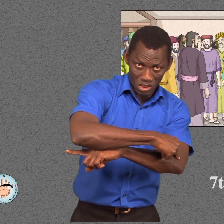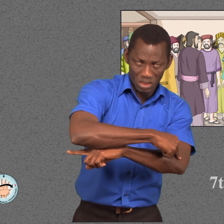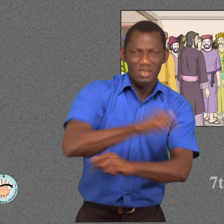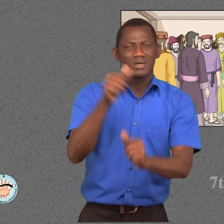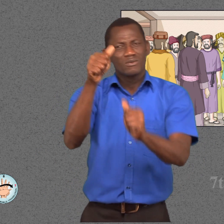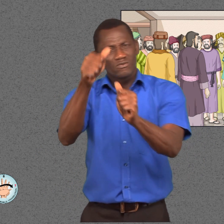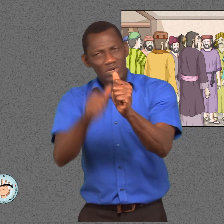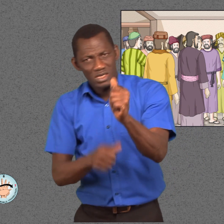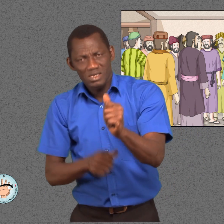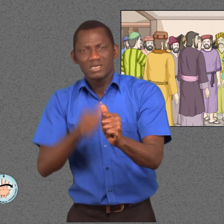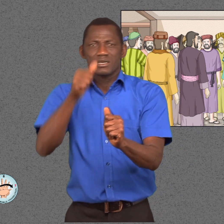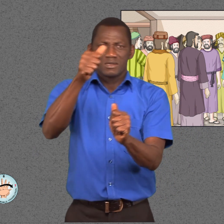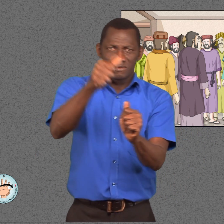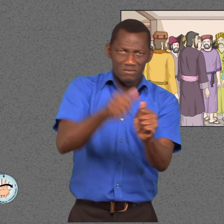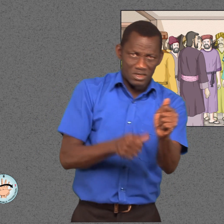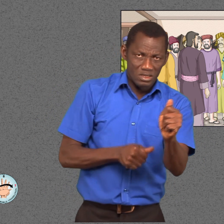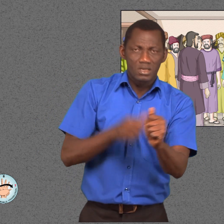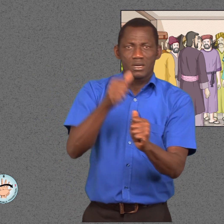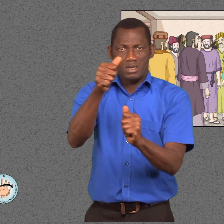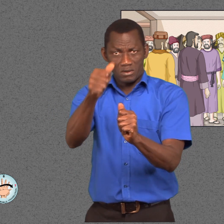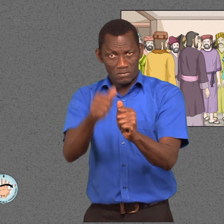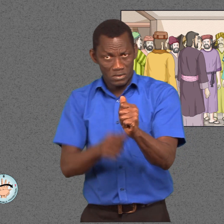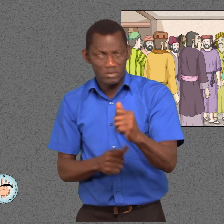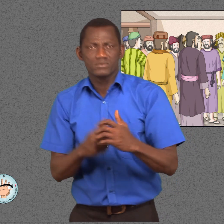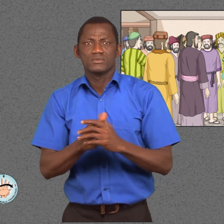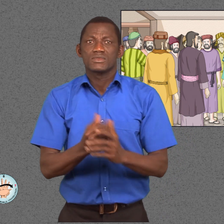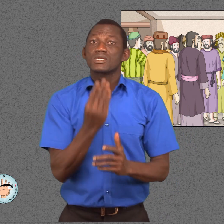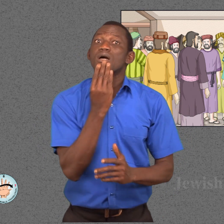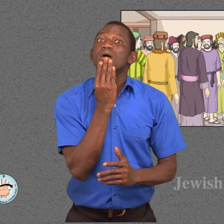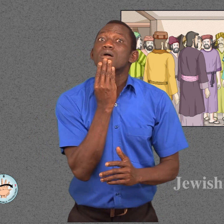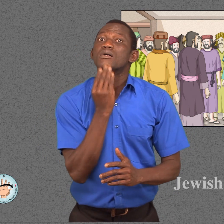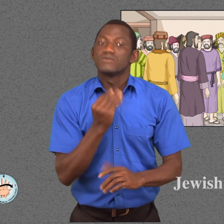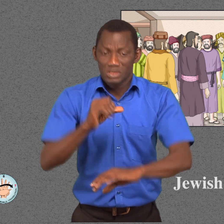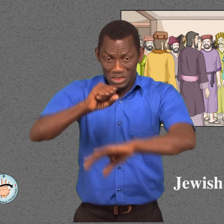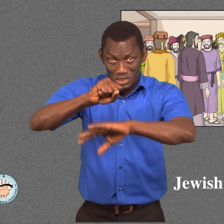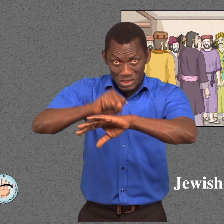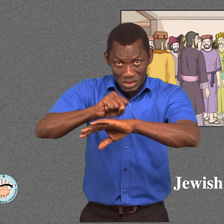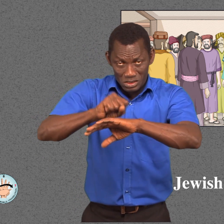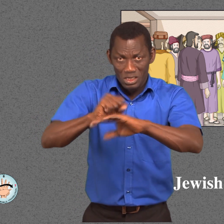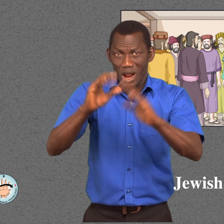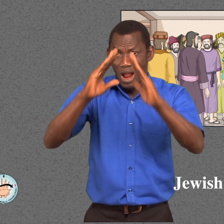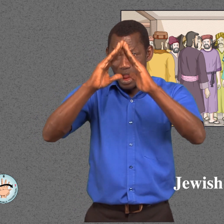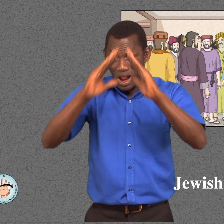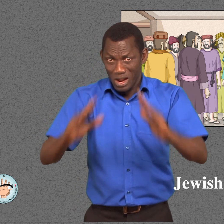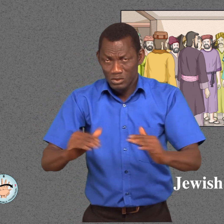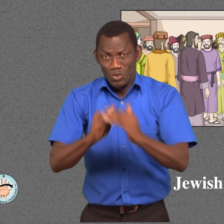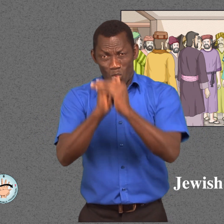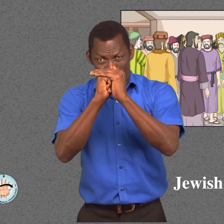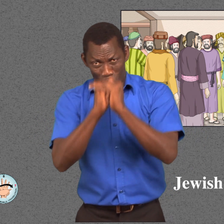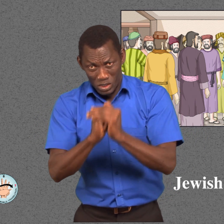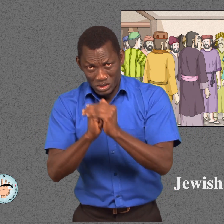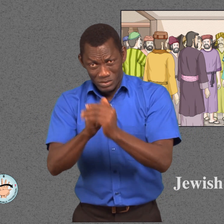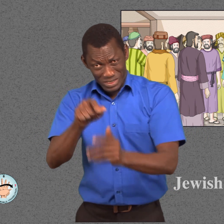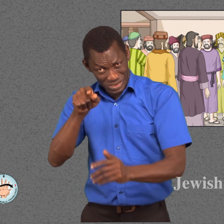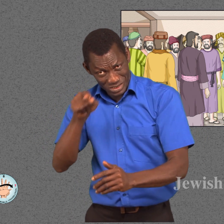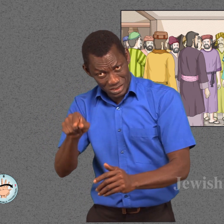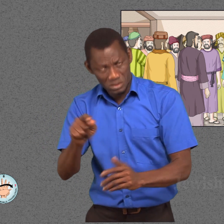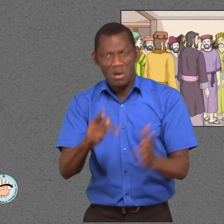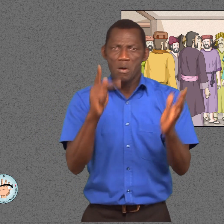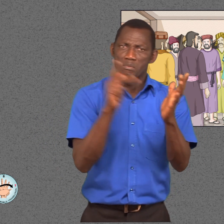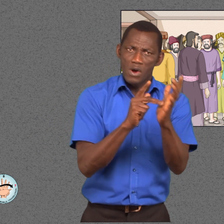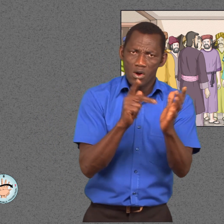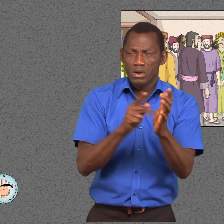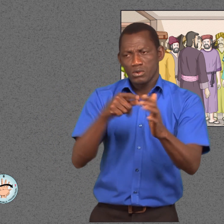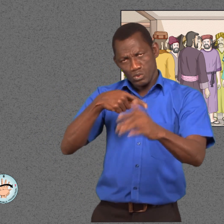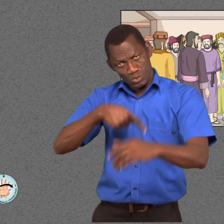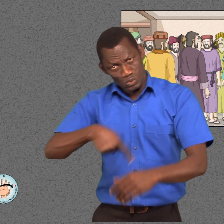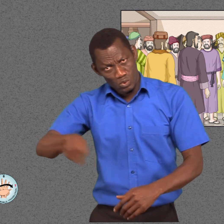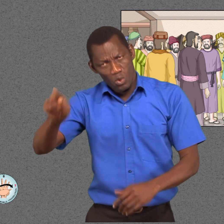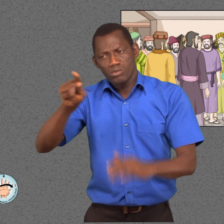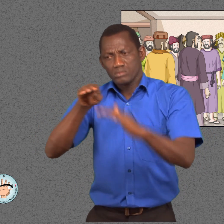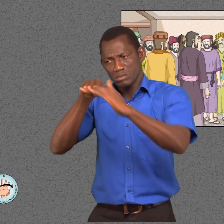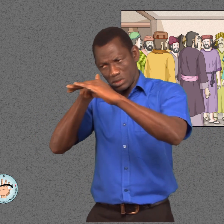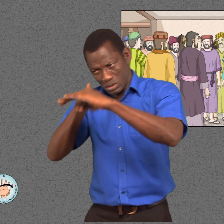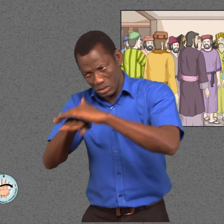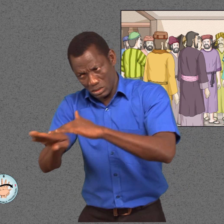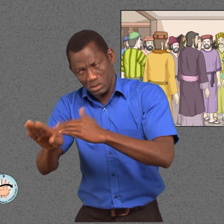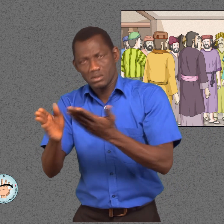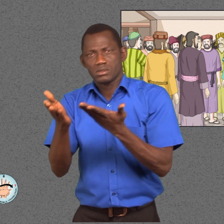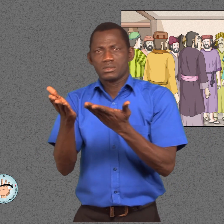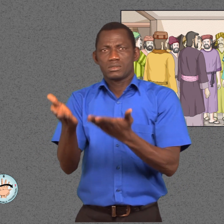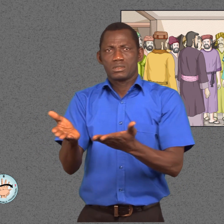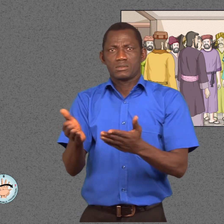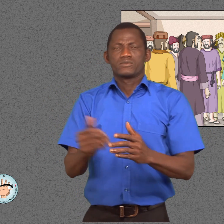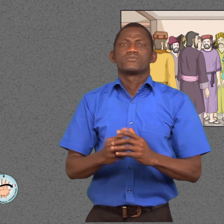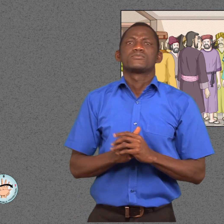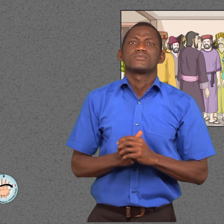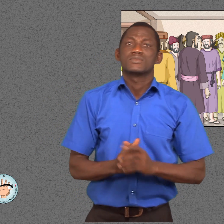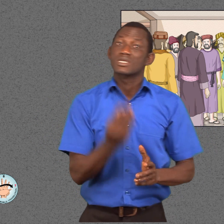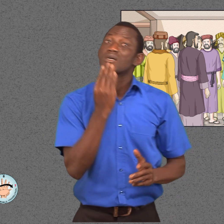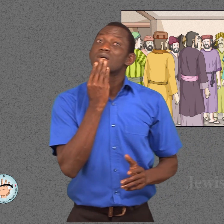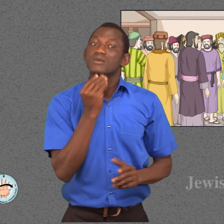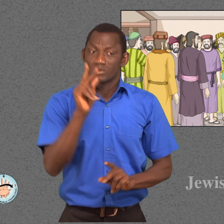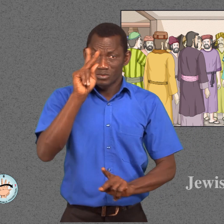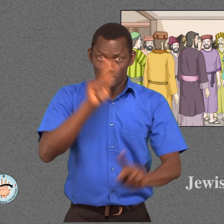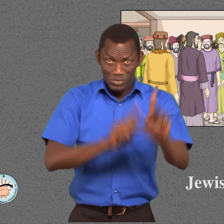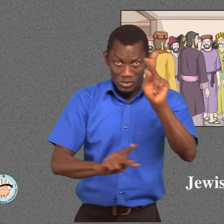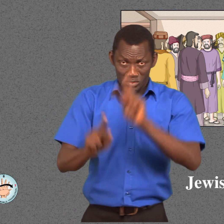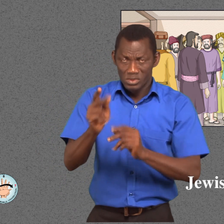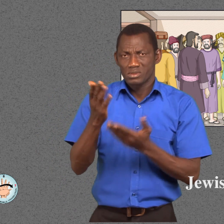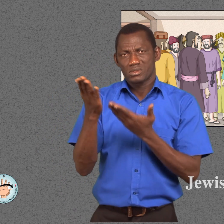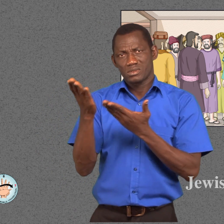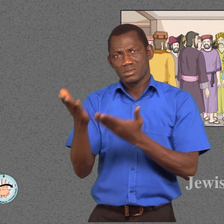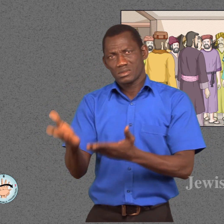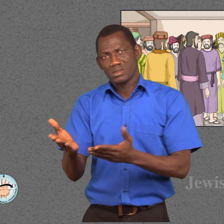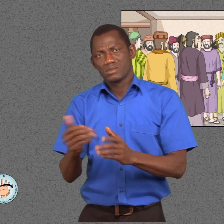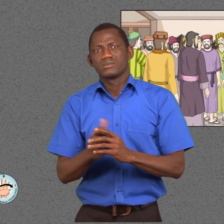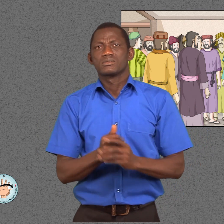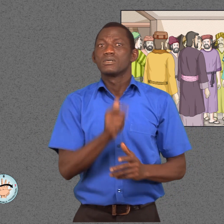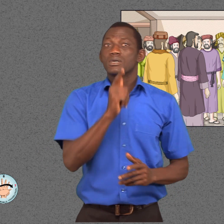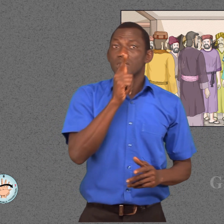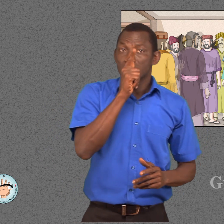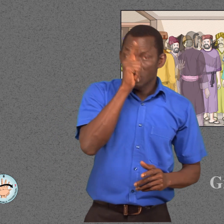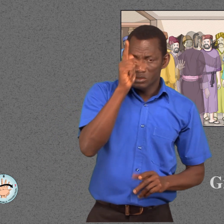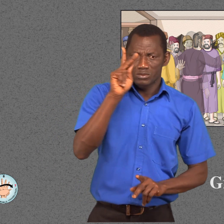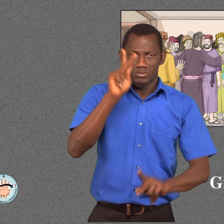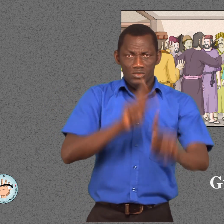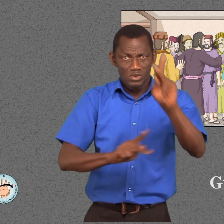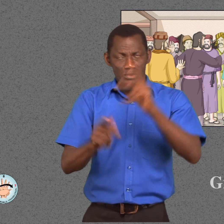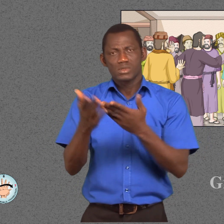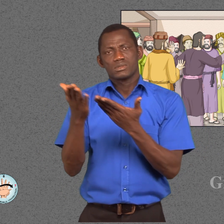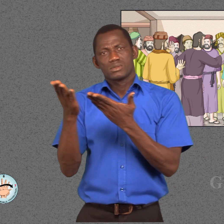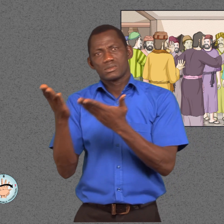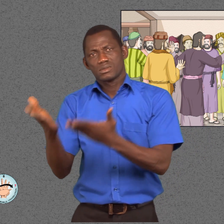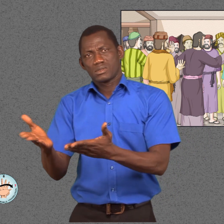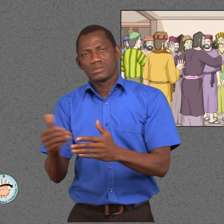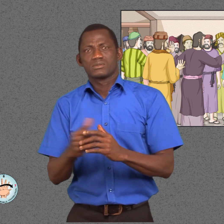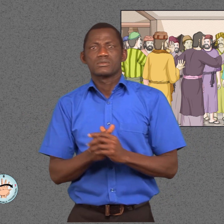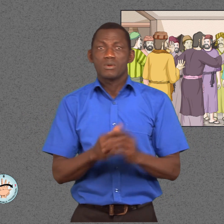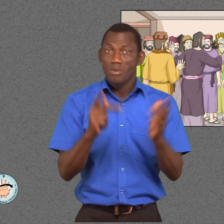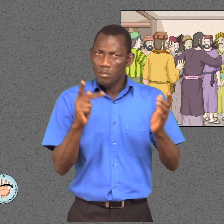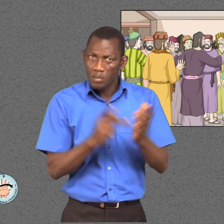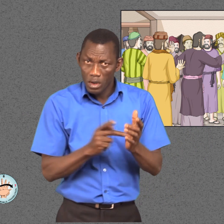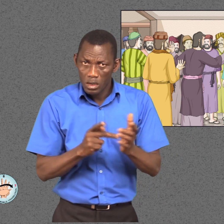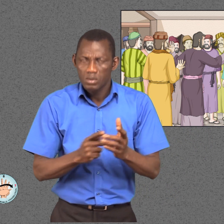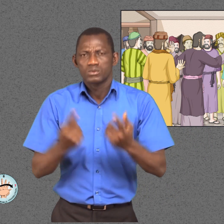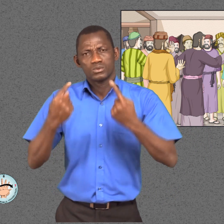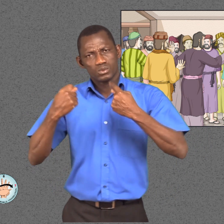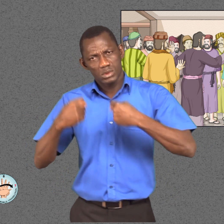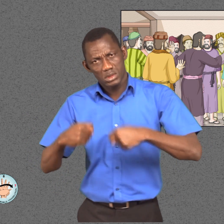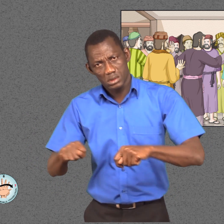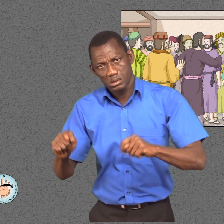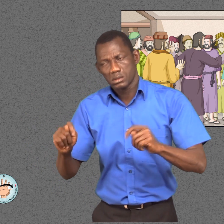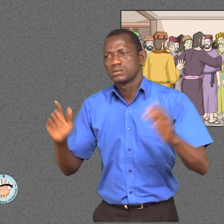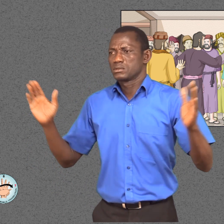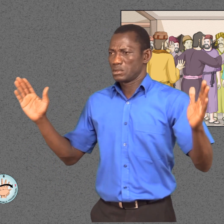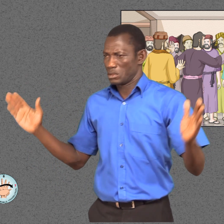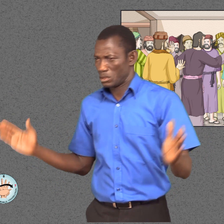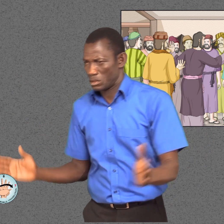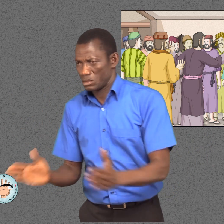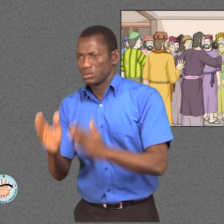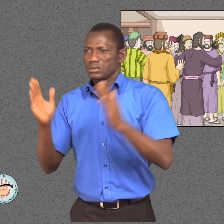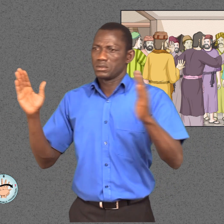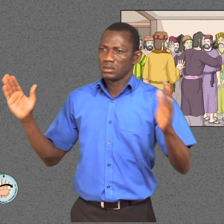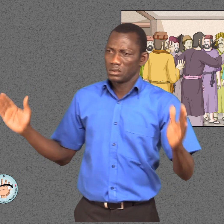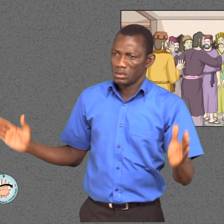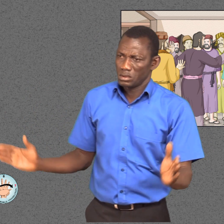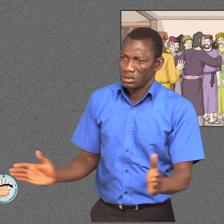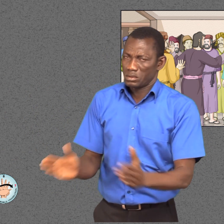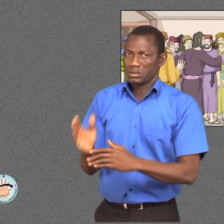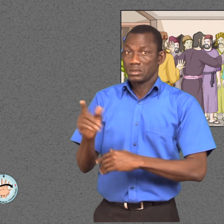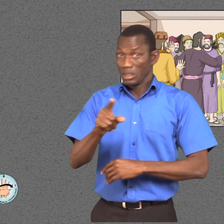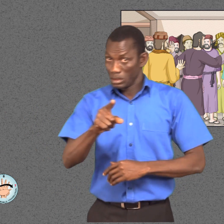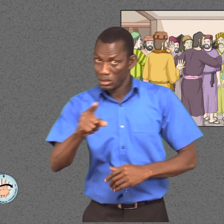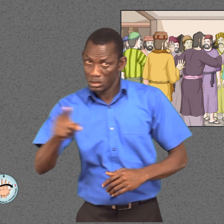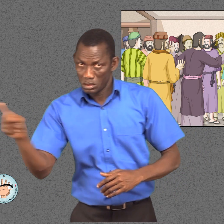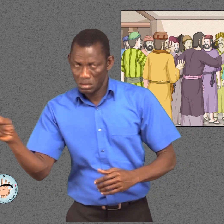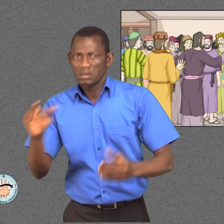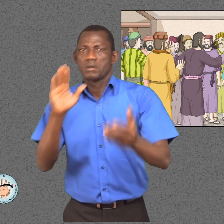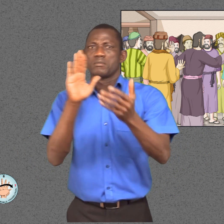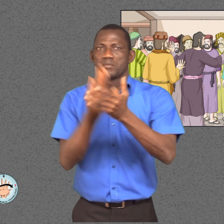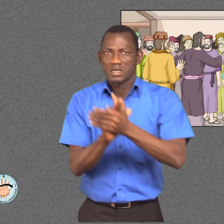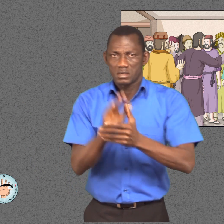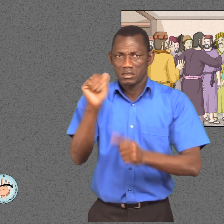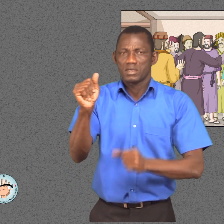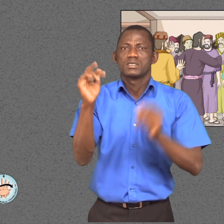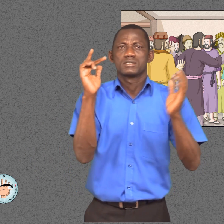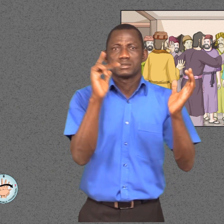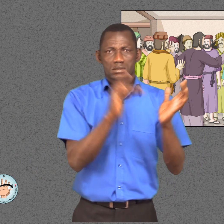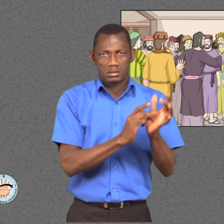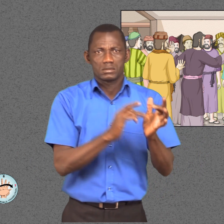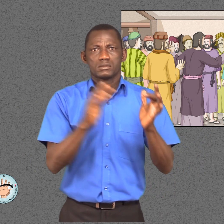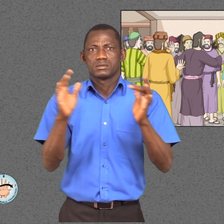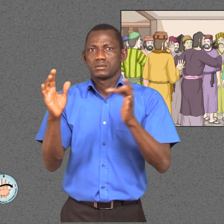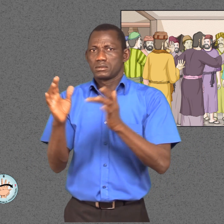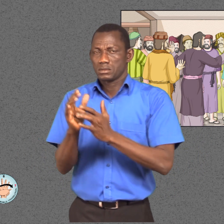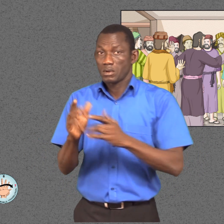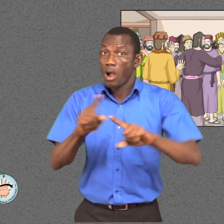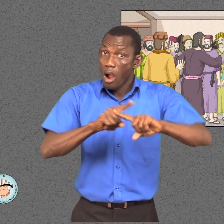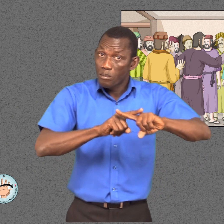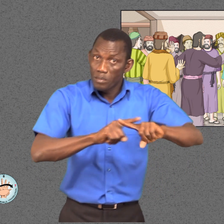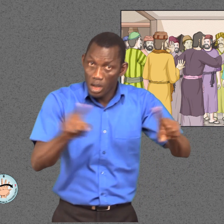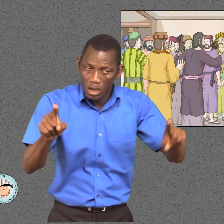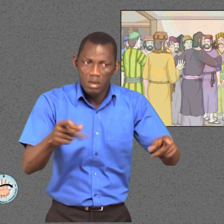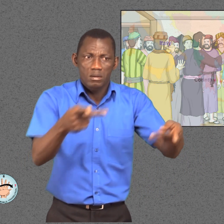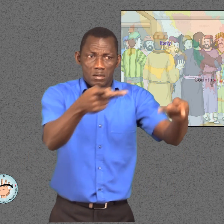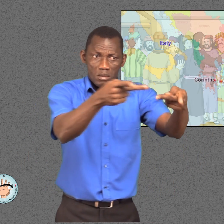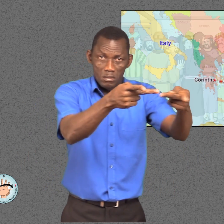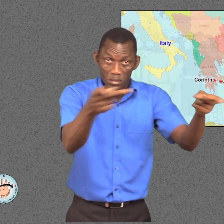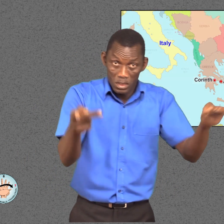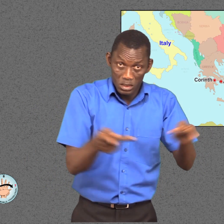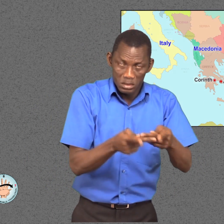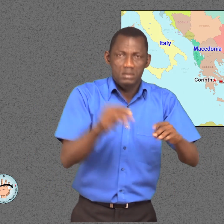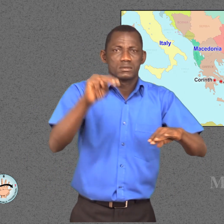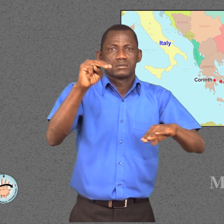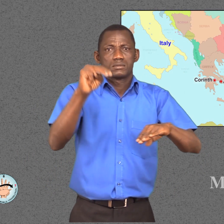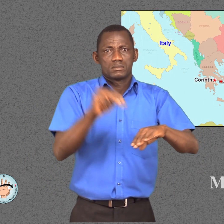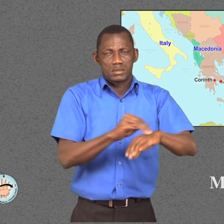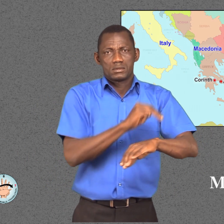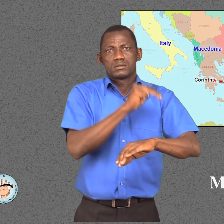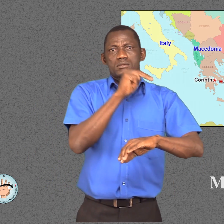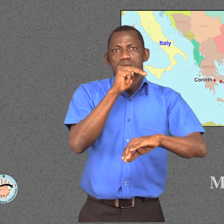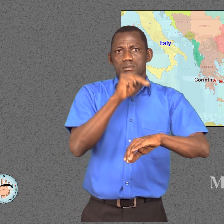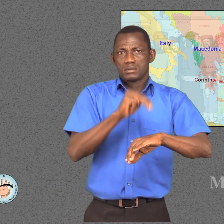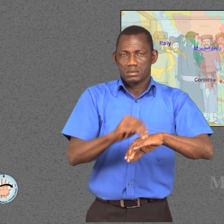Every Sabbath he reasoned in the synagogue, trying to persuade Jews and Greeks alike.